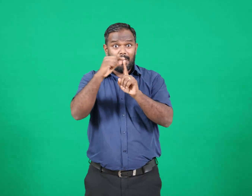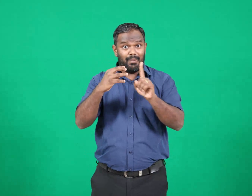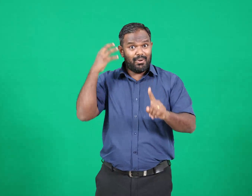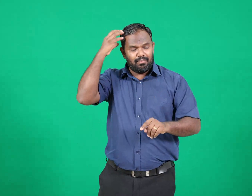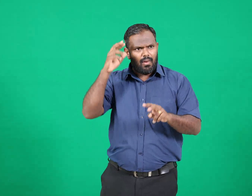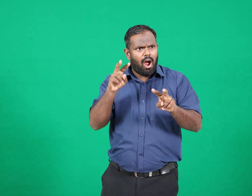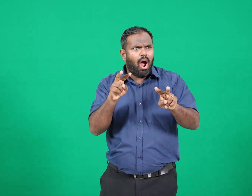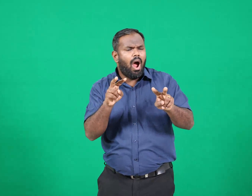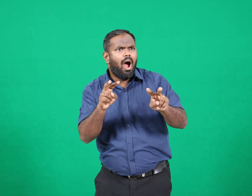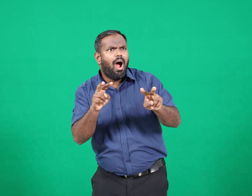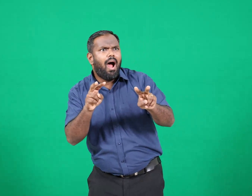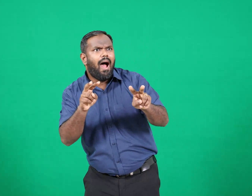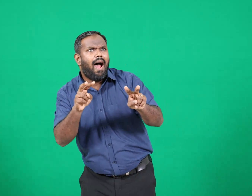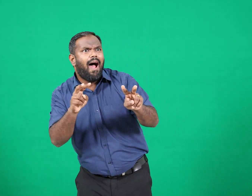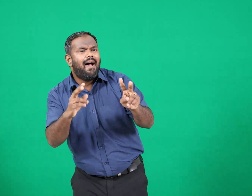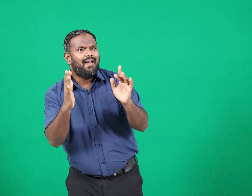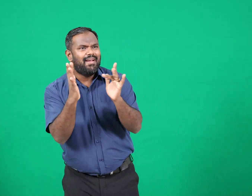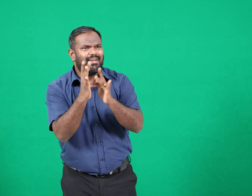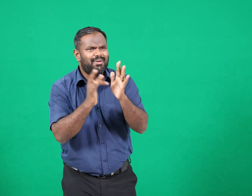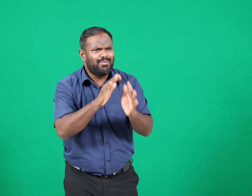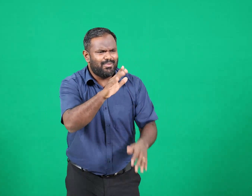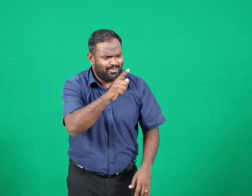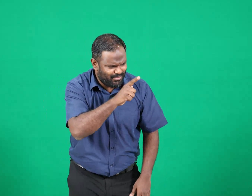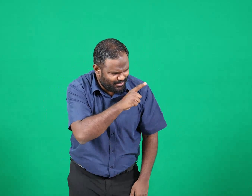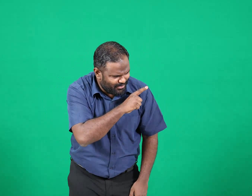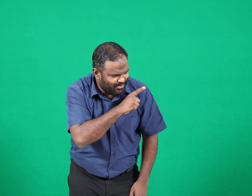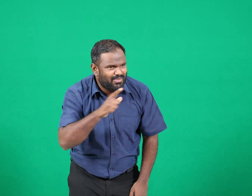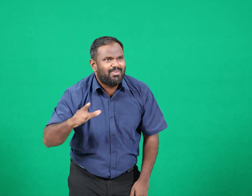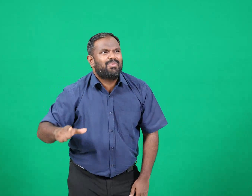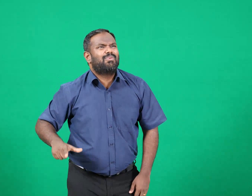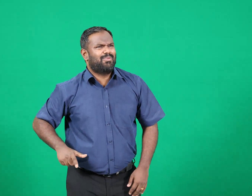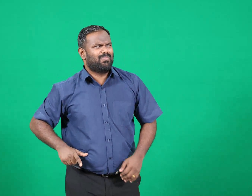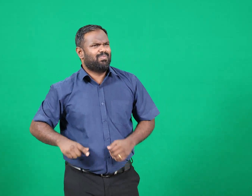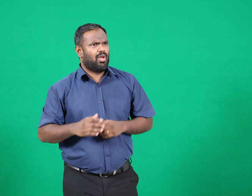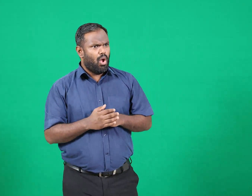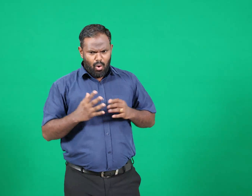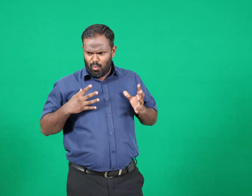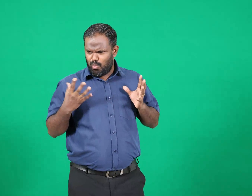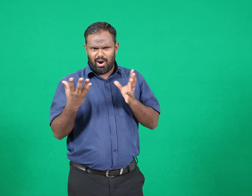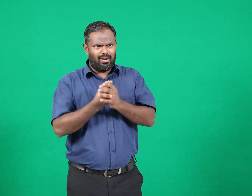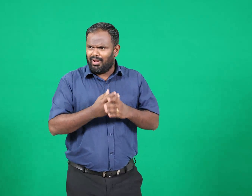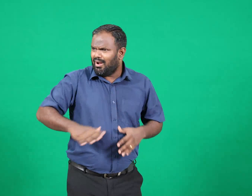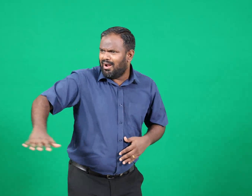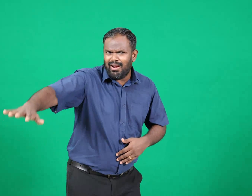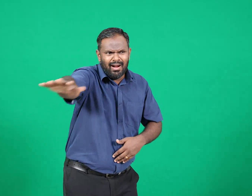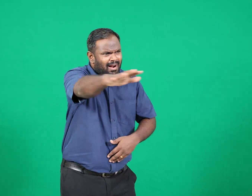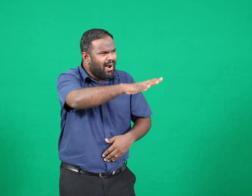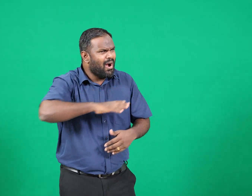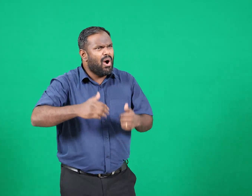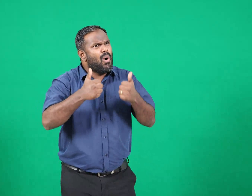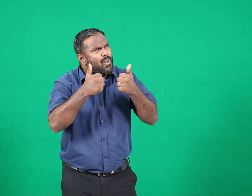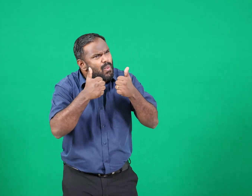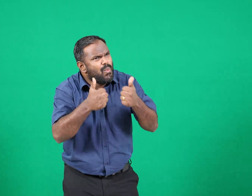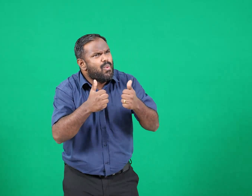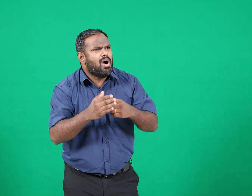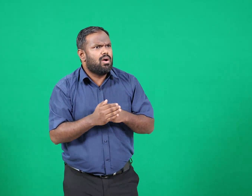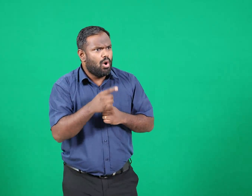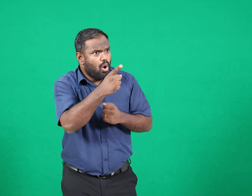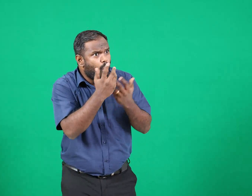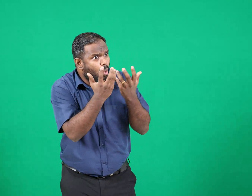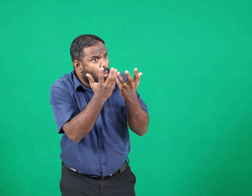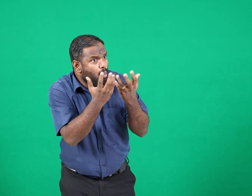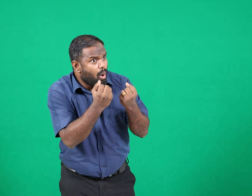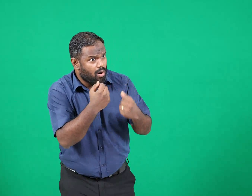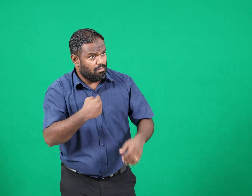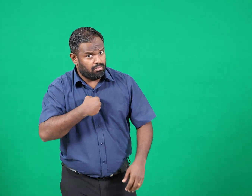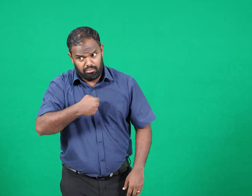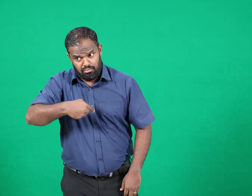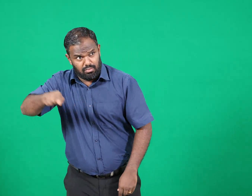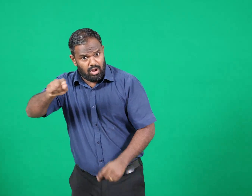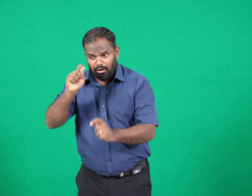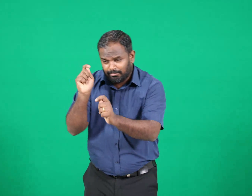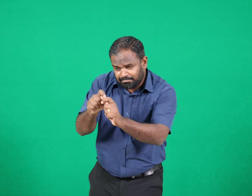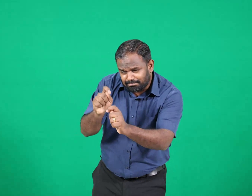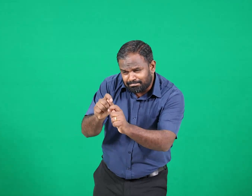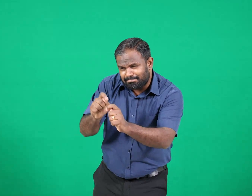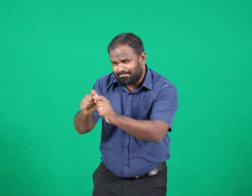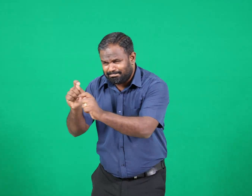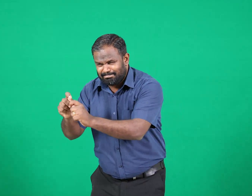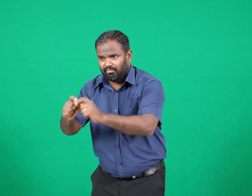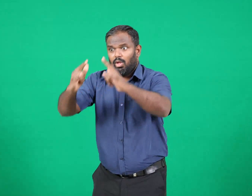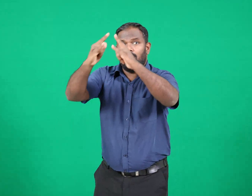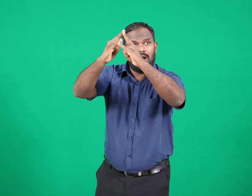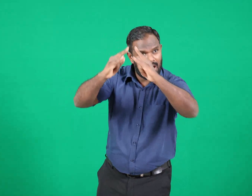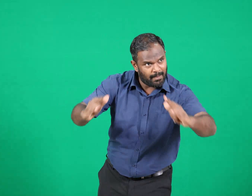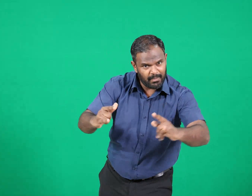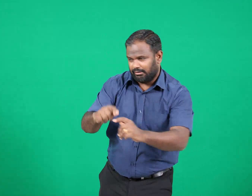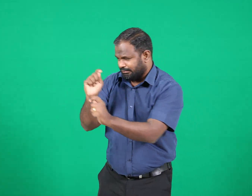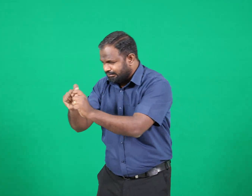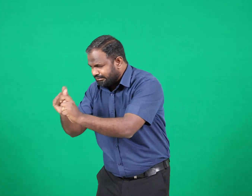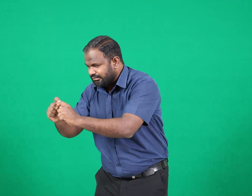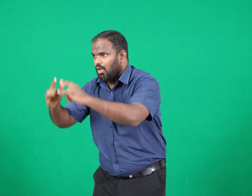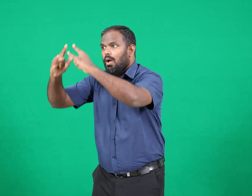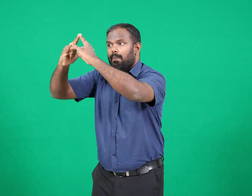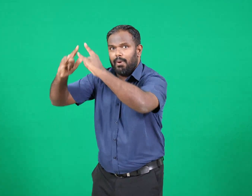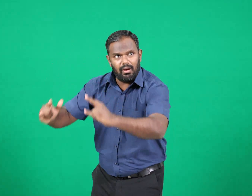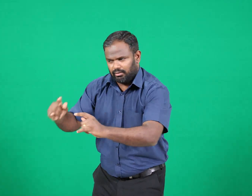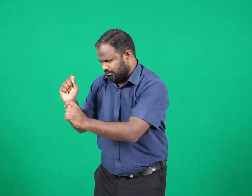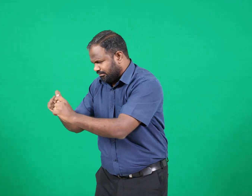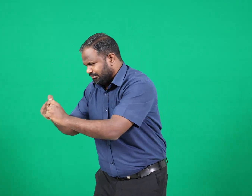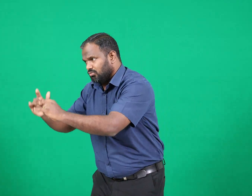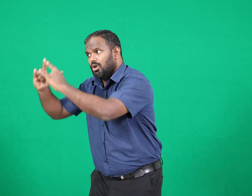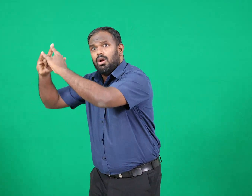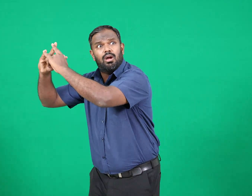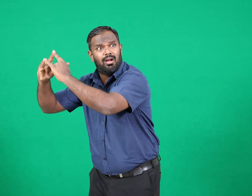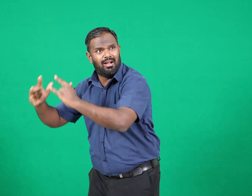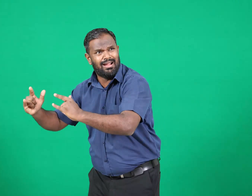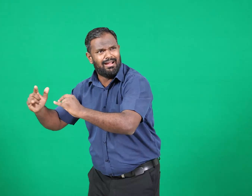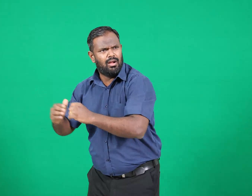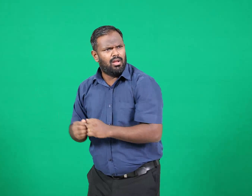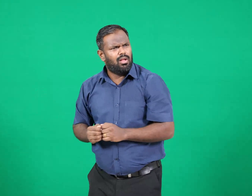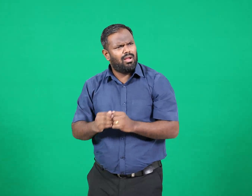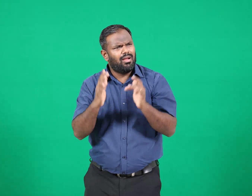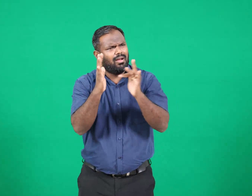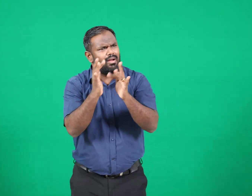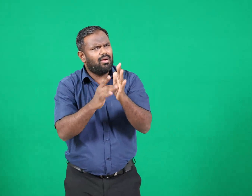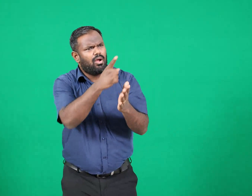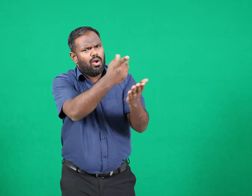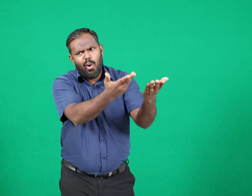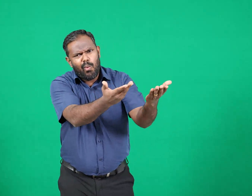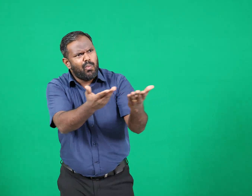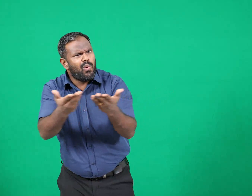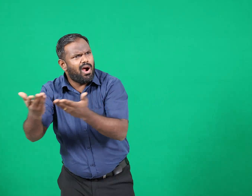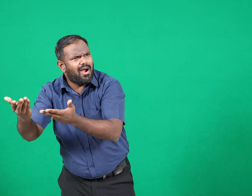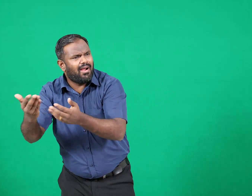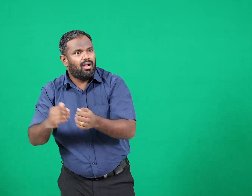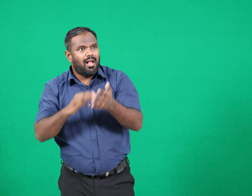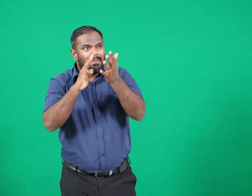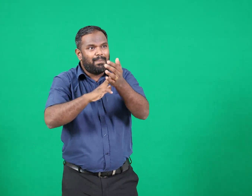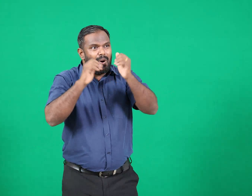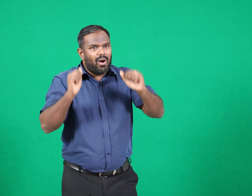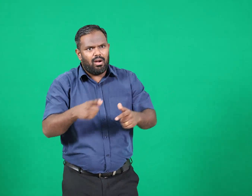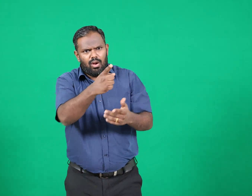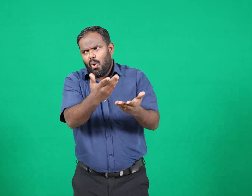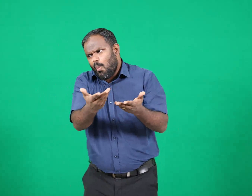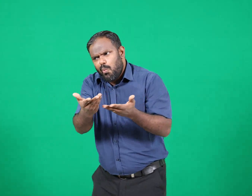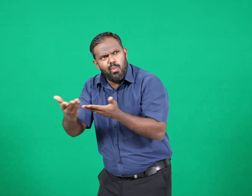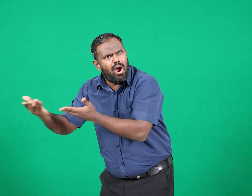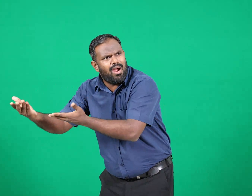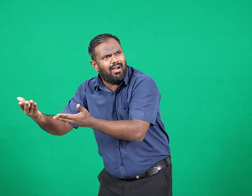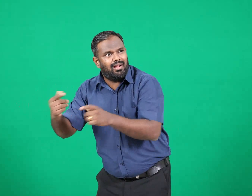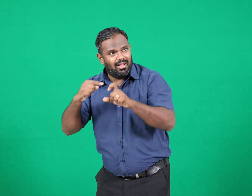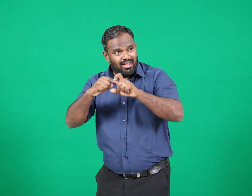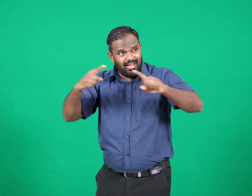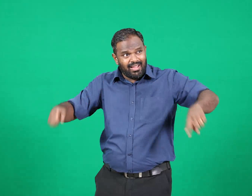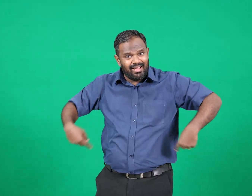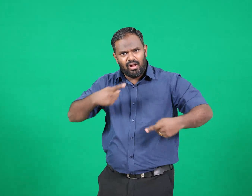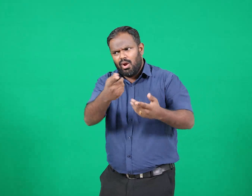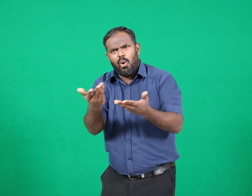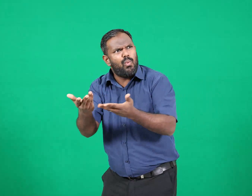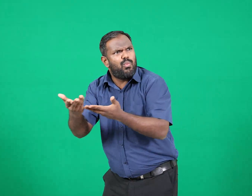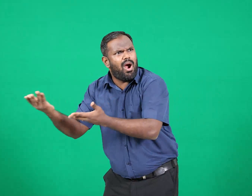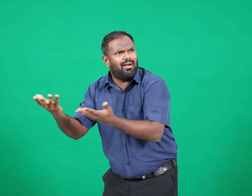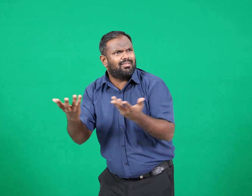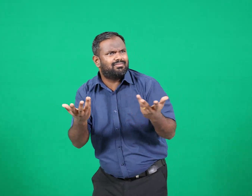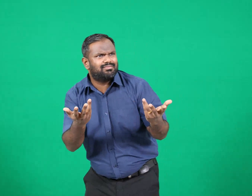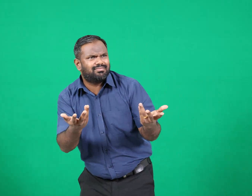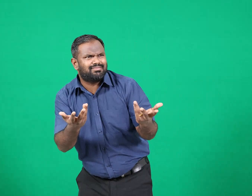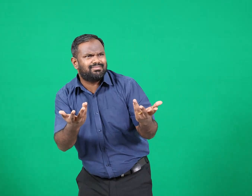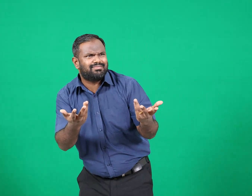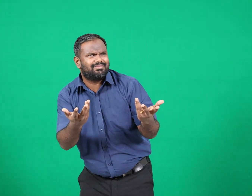If You wish, I will put up three shelters - one for You, one for Moses, and one for Elijah."